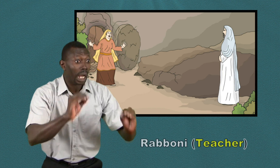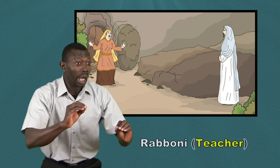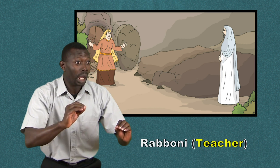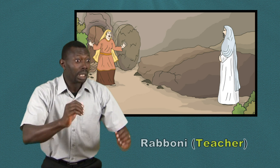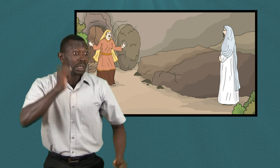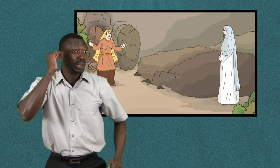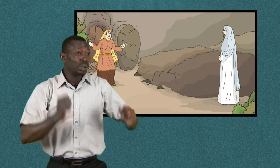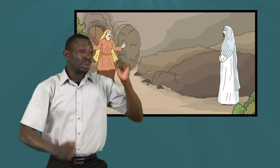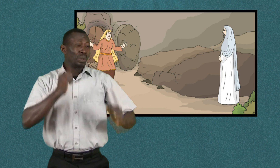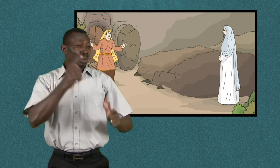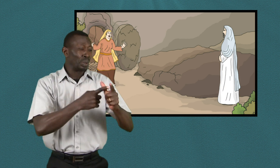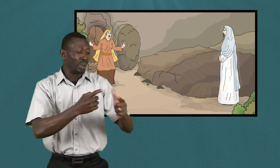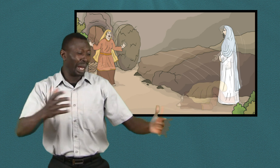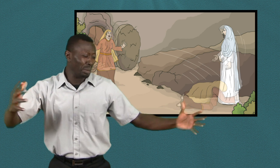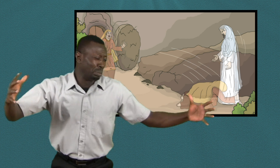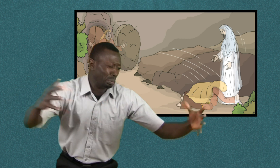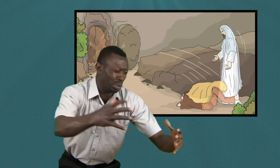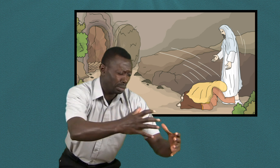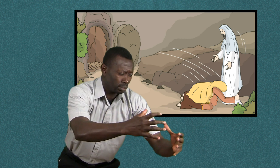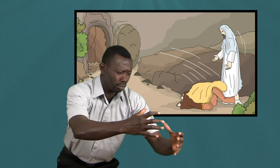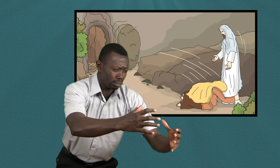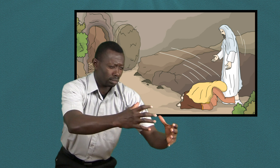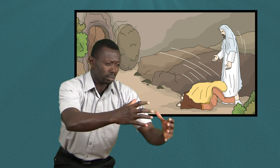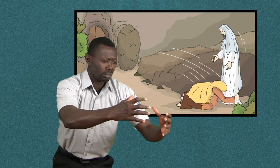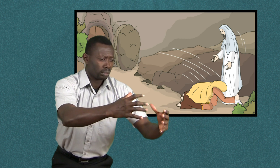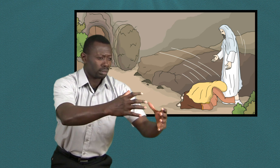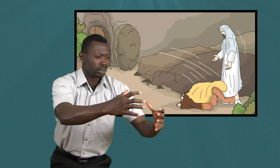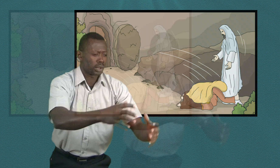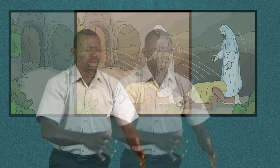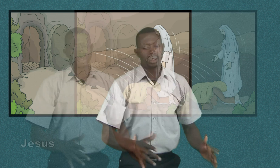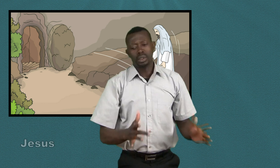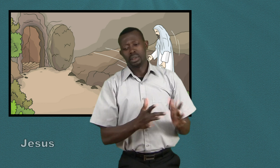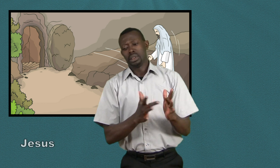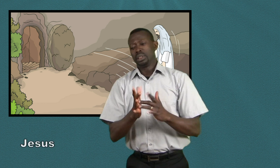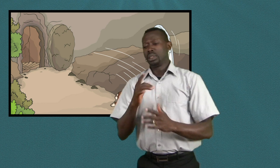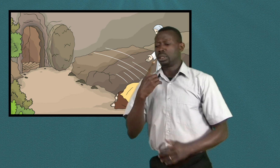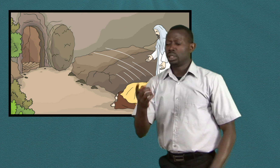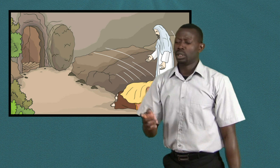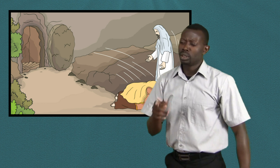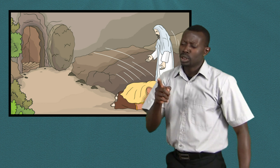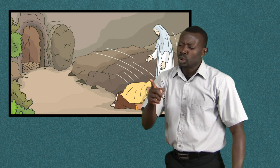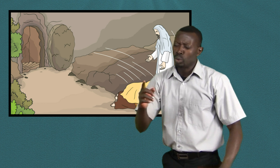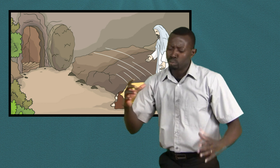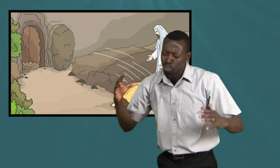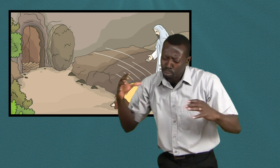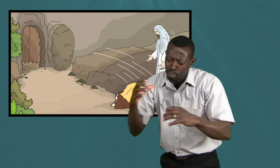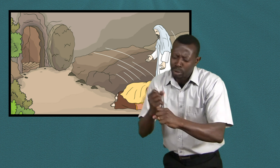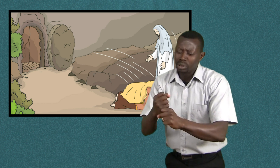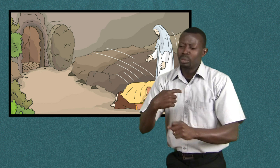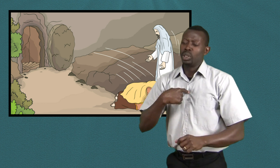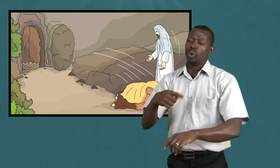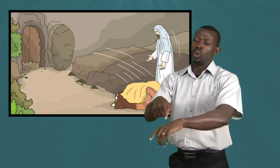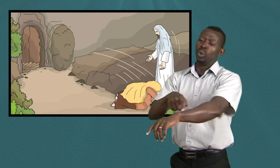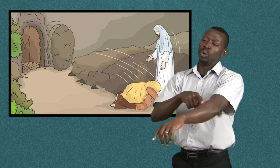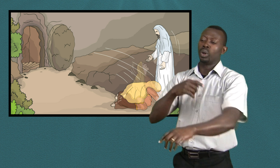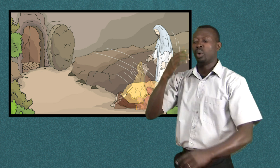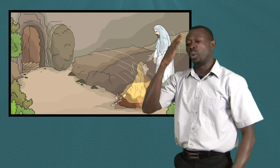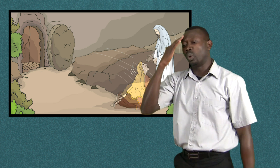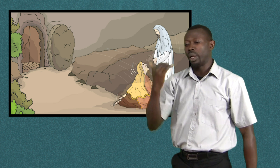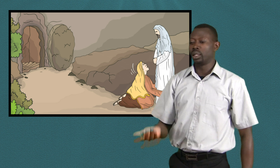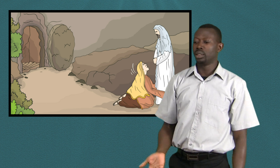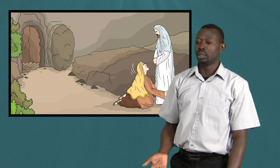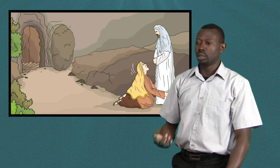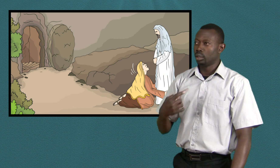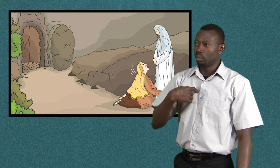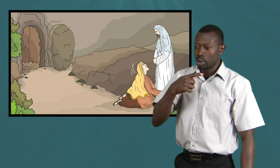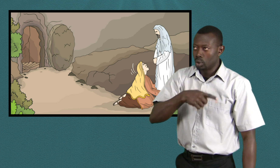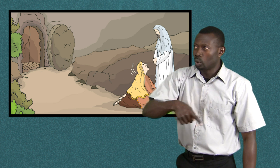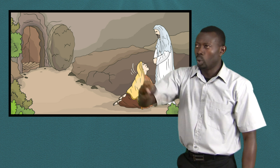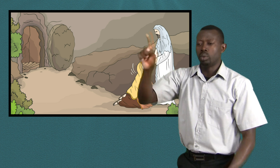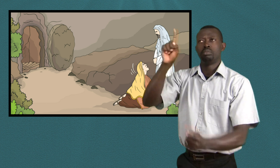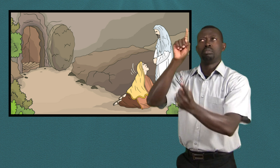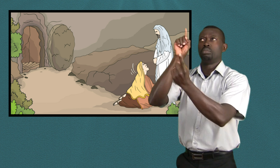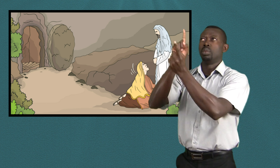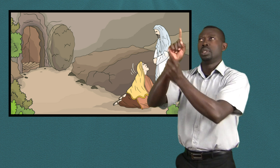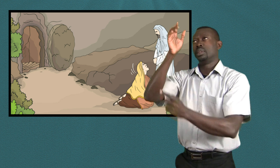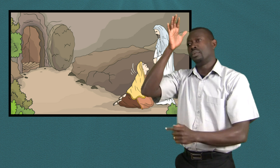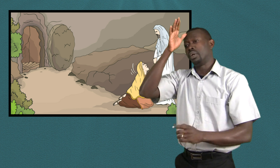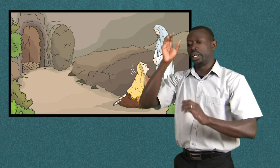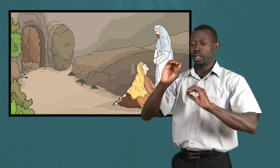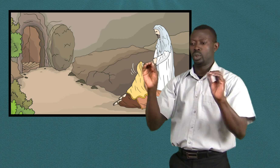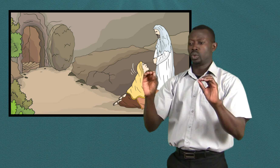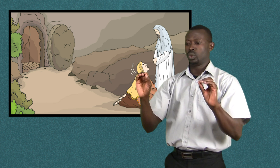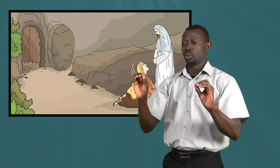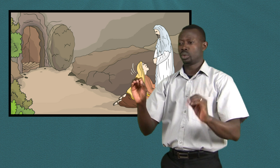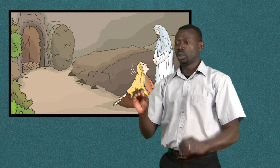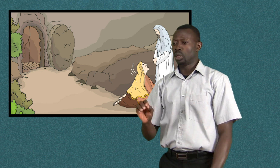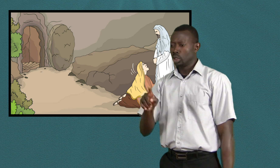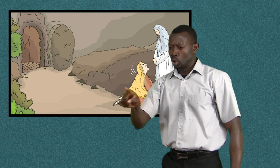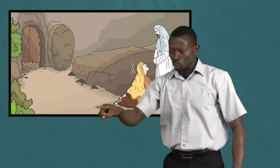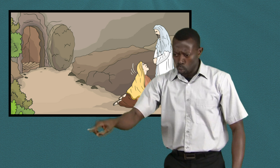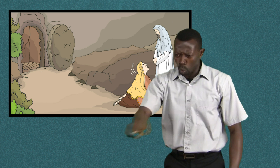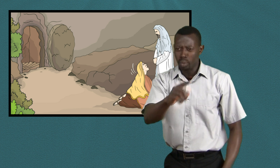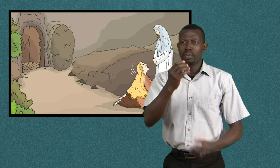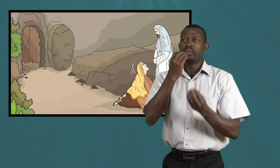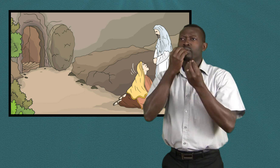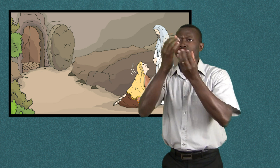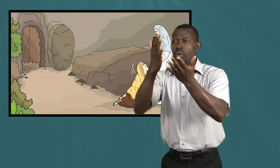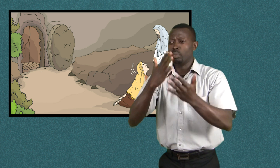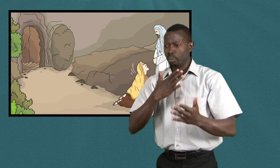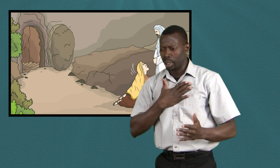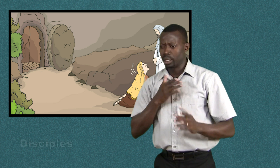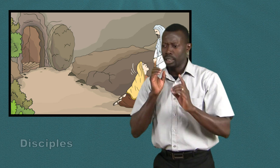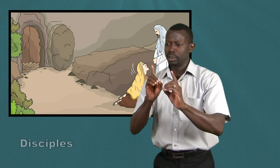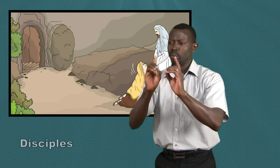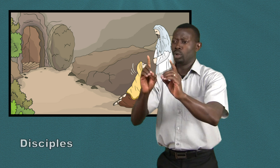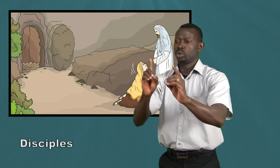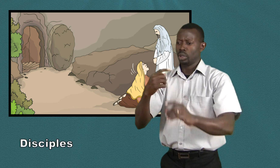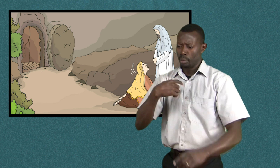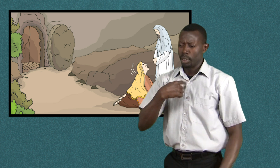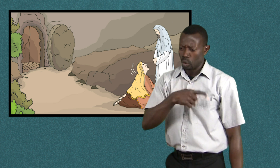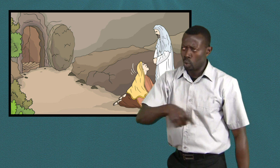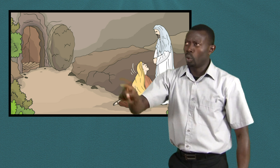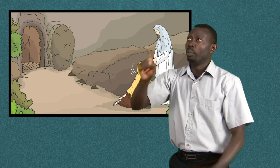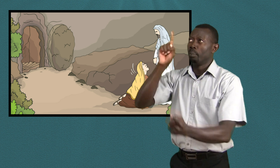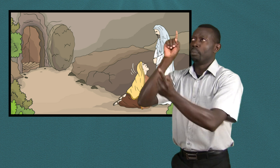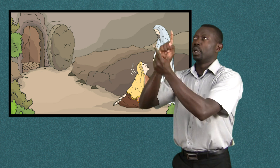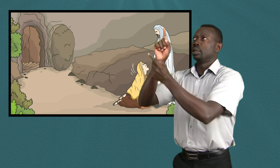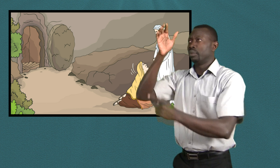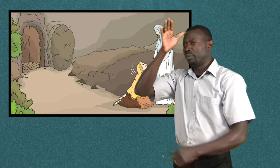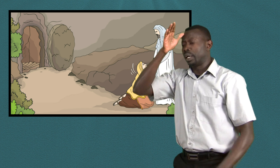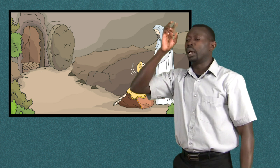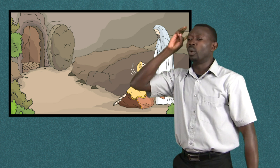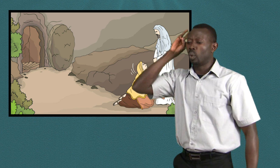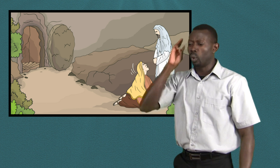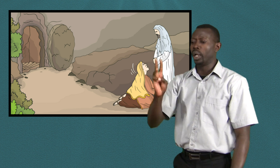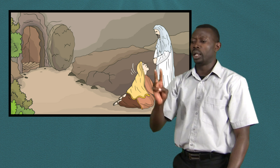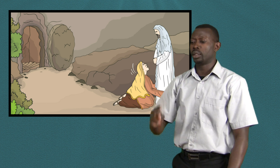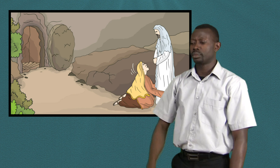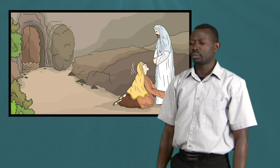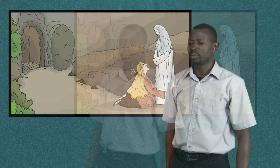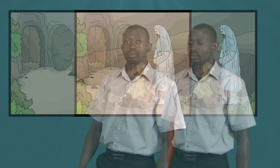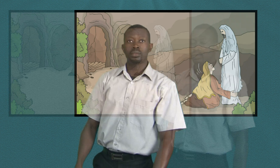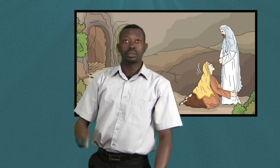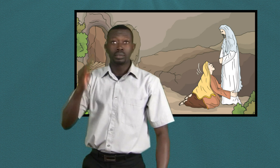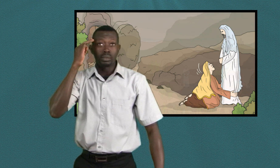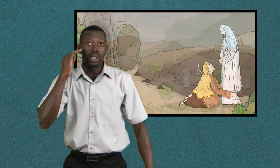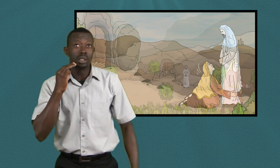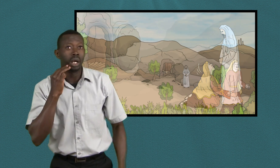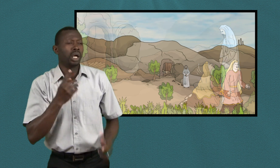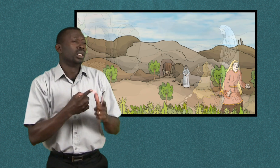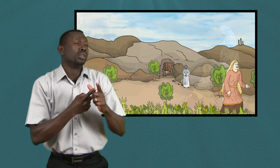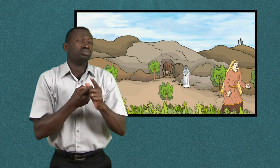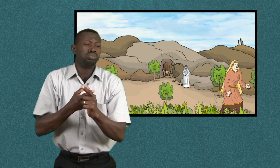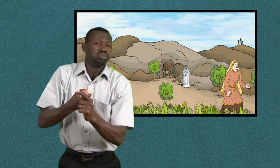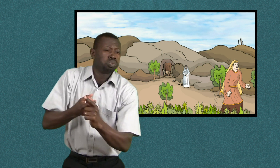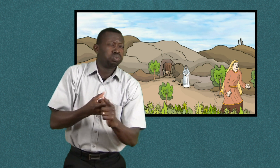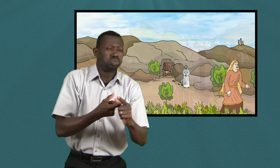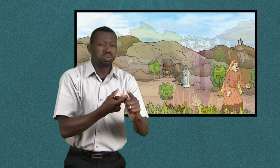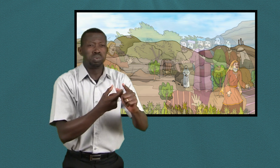Jesus said to her, “Mary.” She turned and said to Him in Hebrew, “Rabboni!” (which means “Teacher”). “Do not cling to Me,” Jesus said, “for I have not yet ascended to the Father.